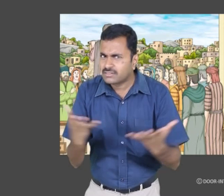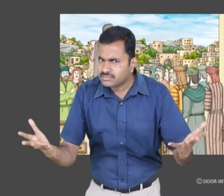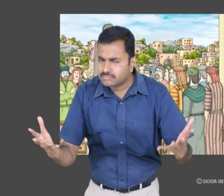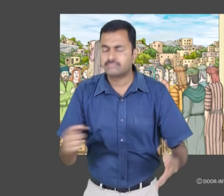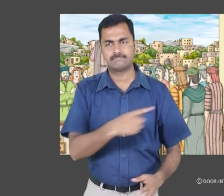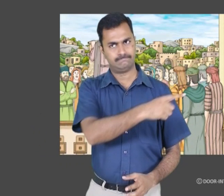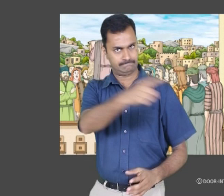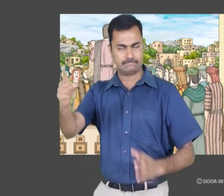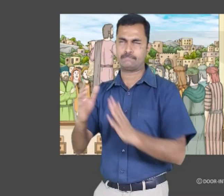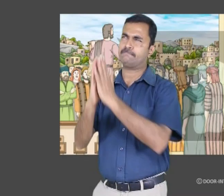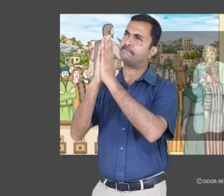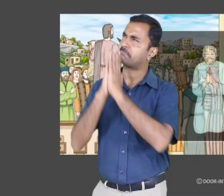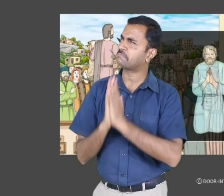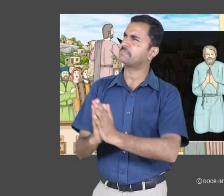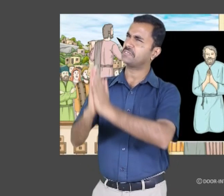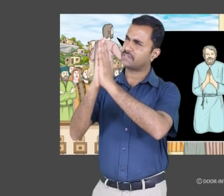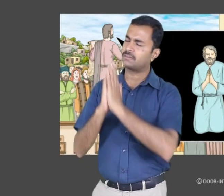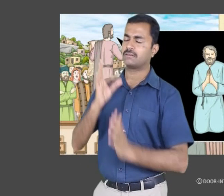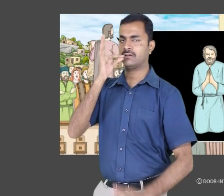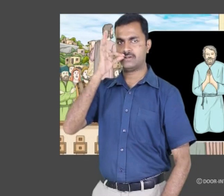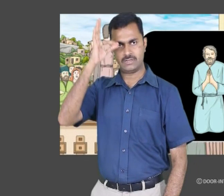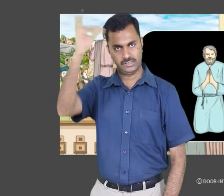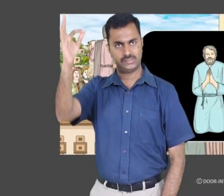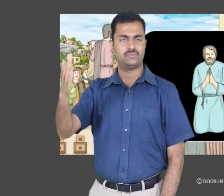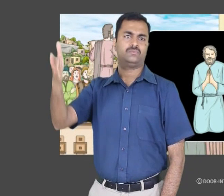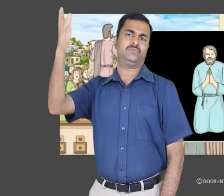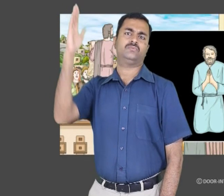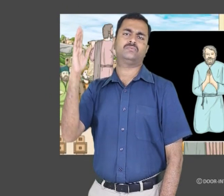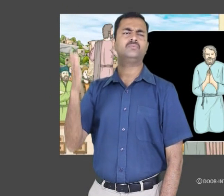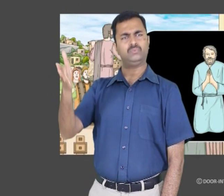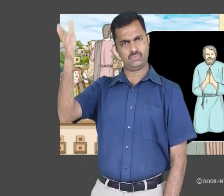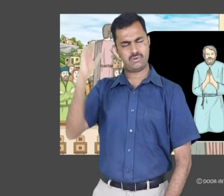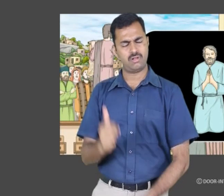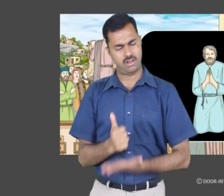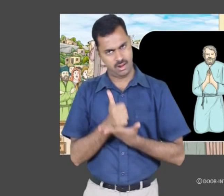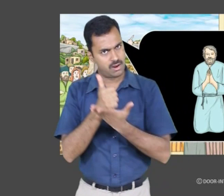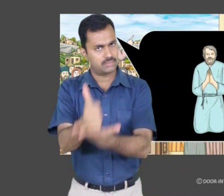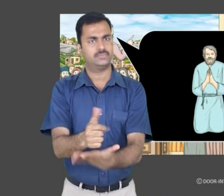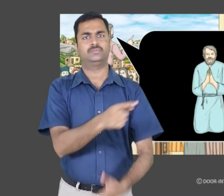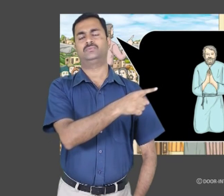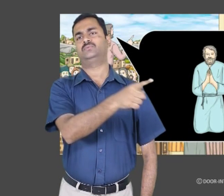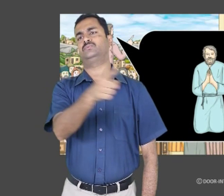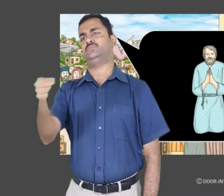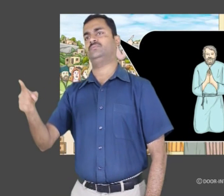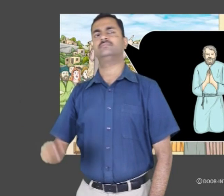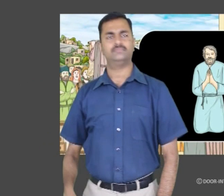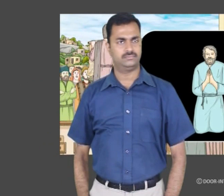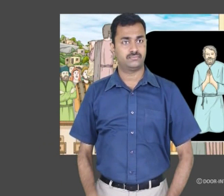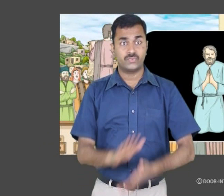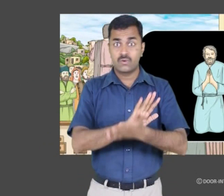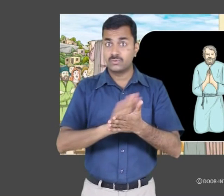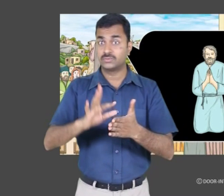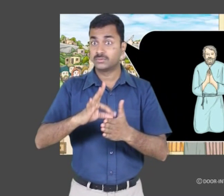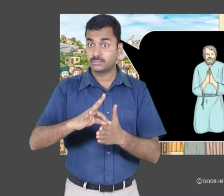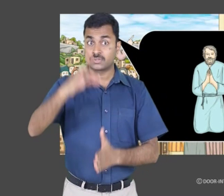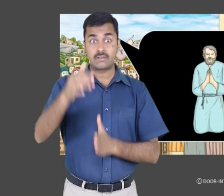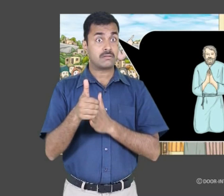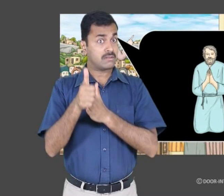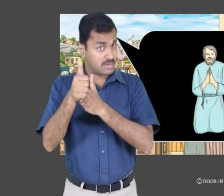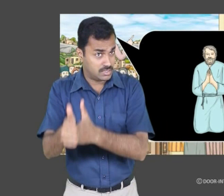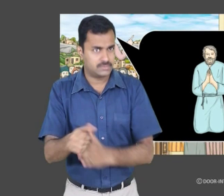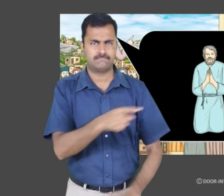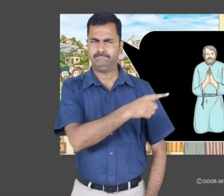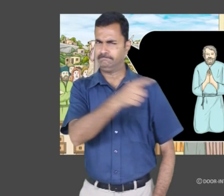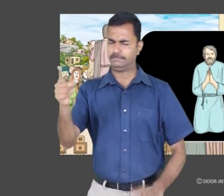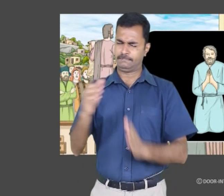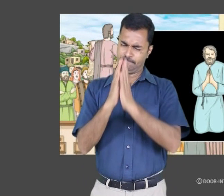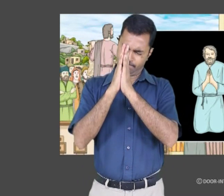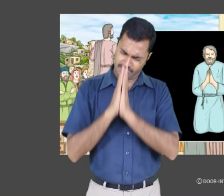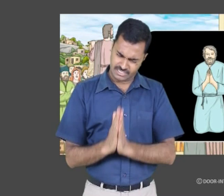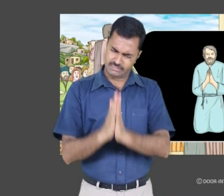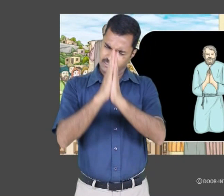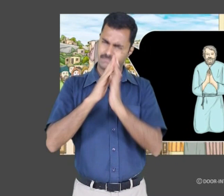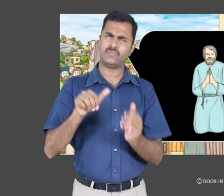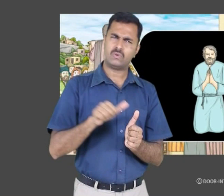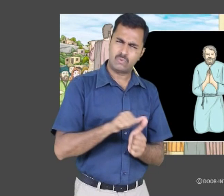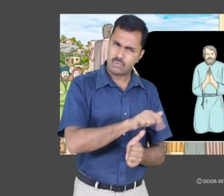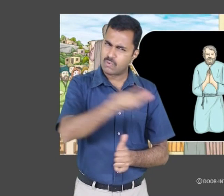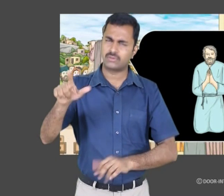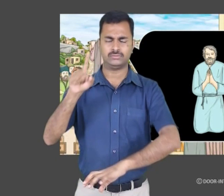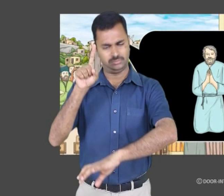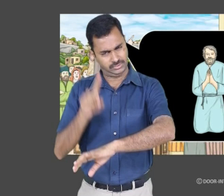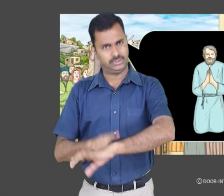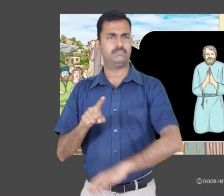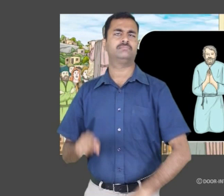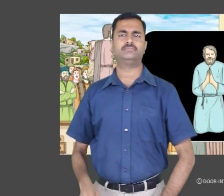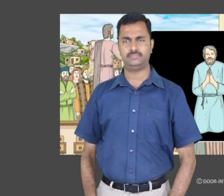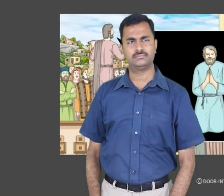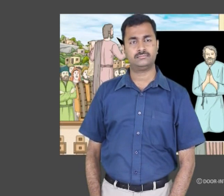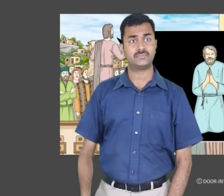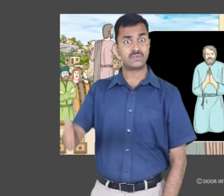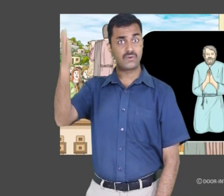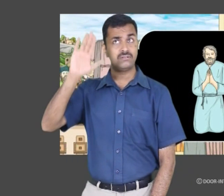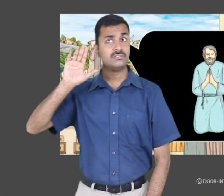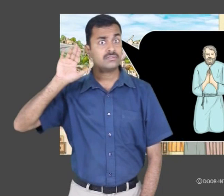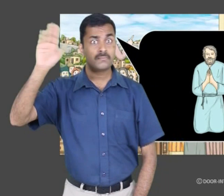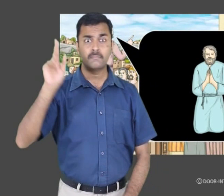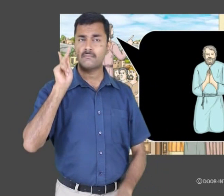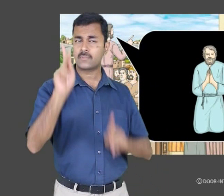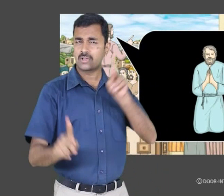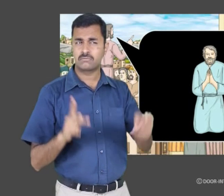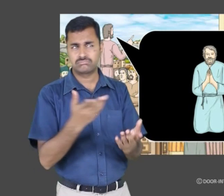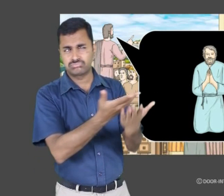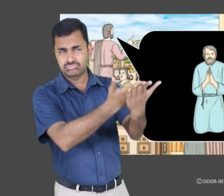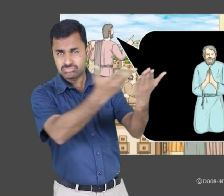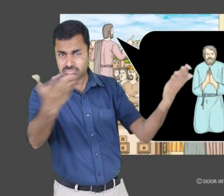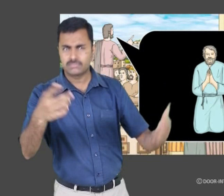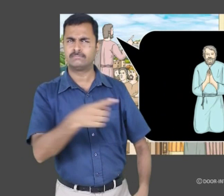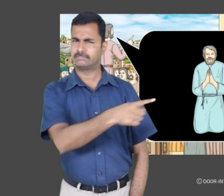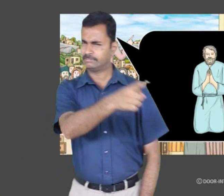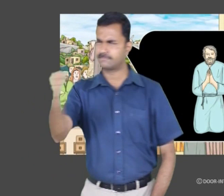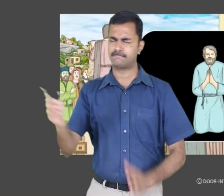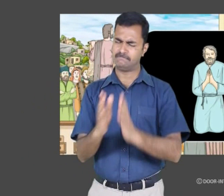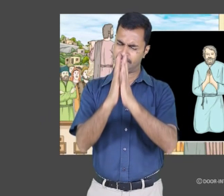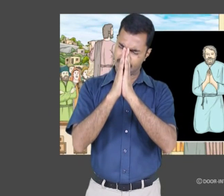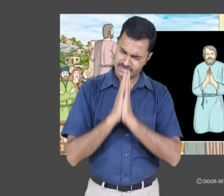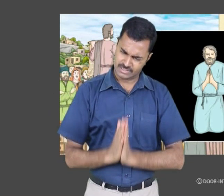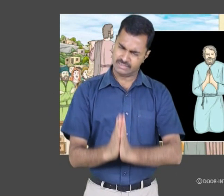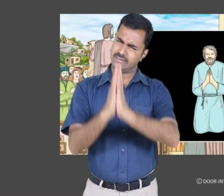Pray in the Spirit at all times, with every kind of prayer and petition.